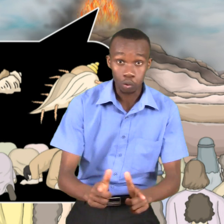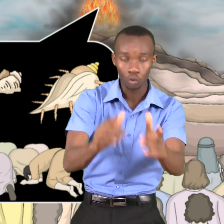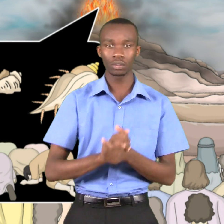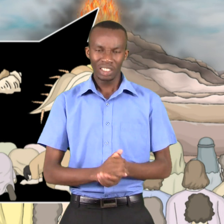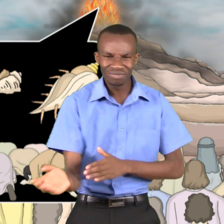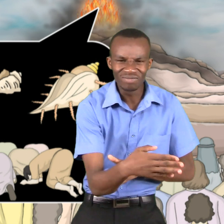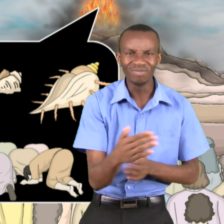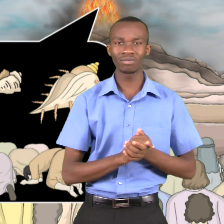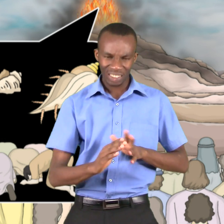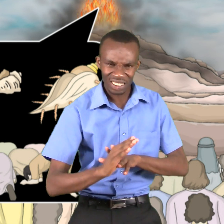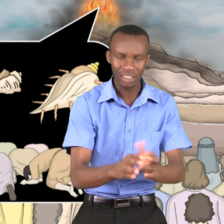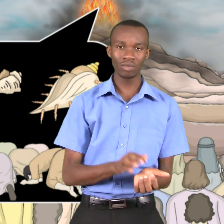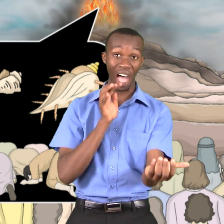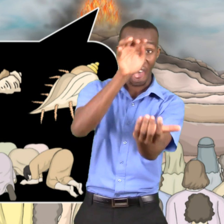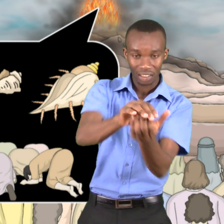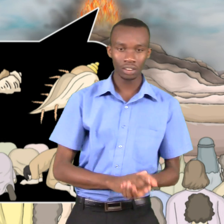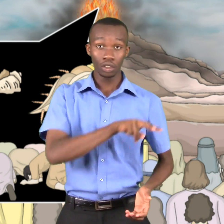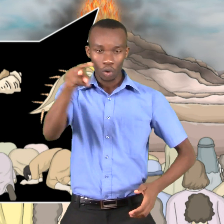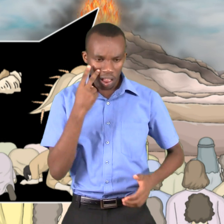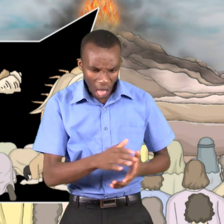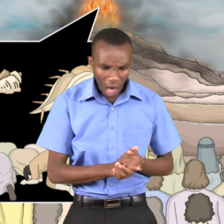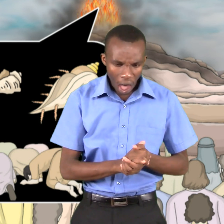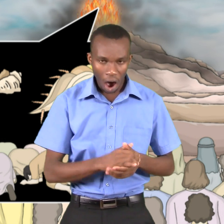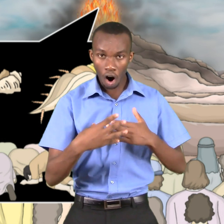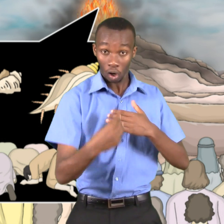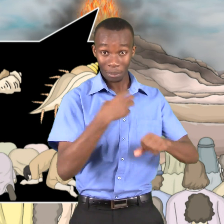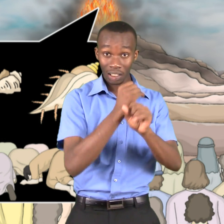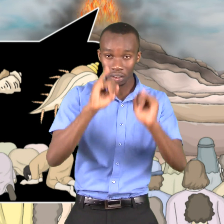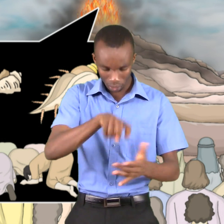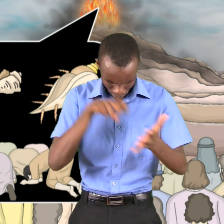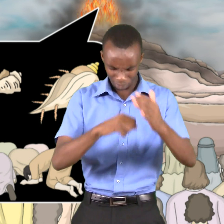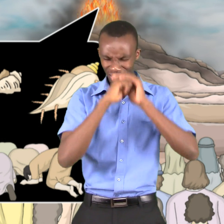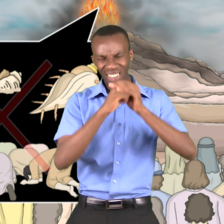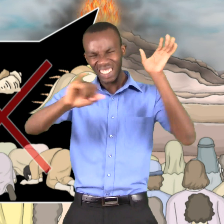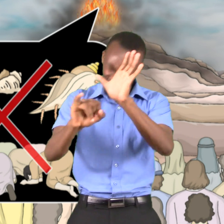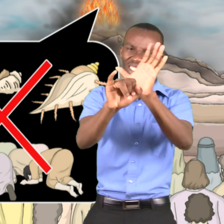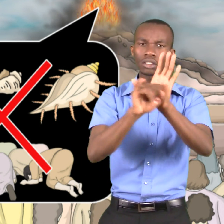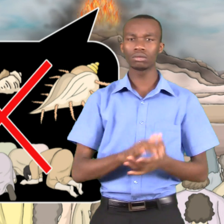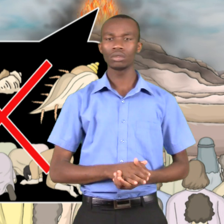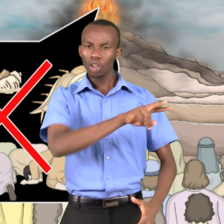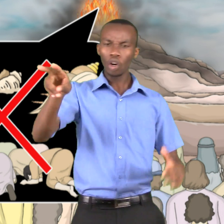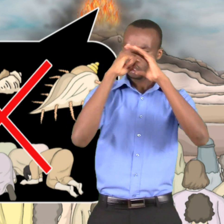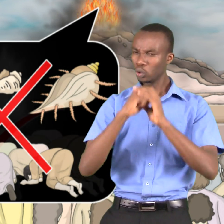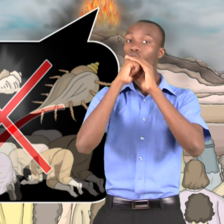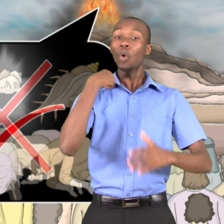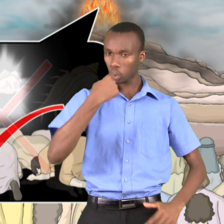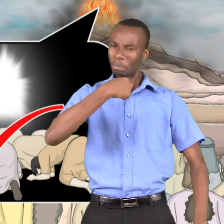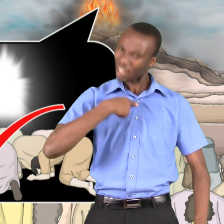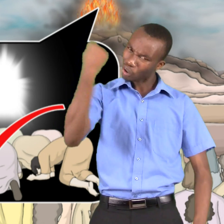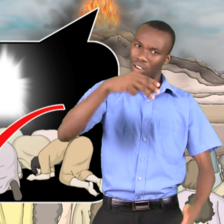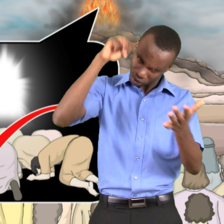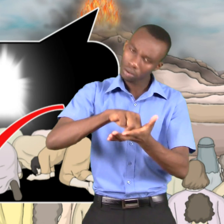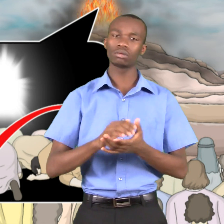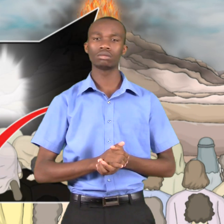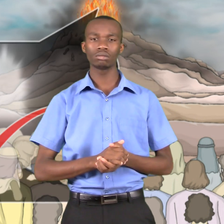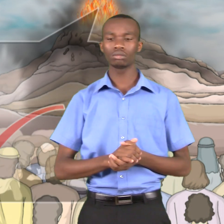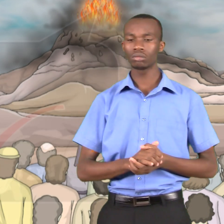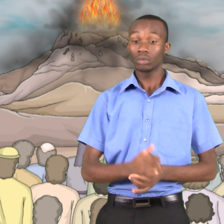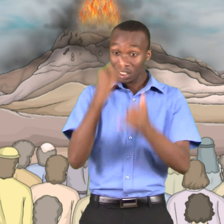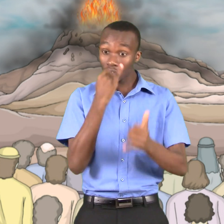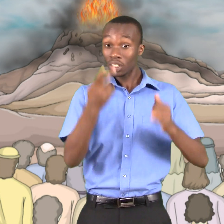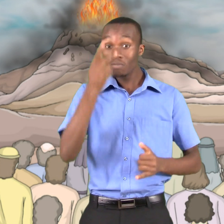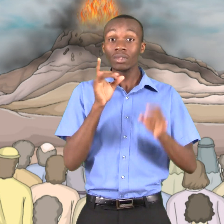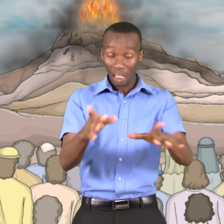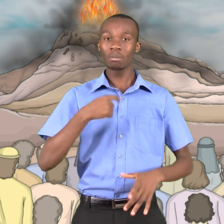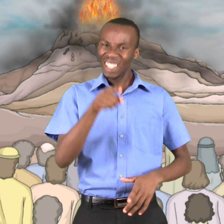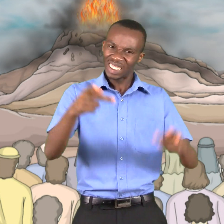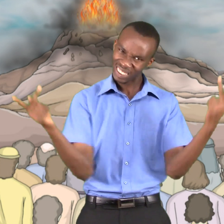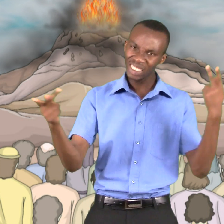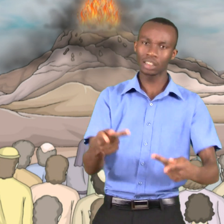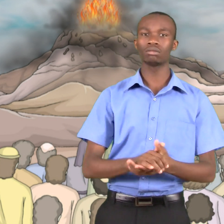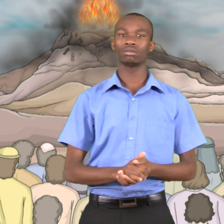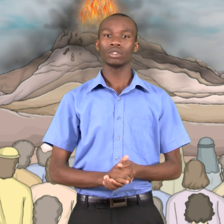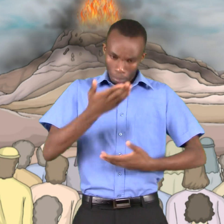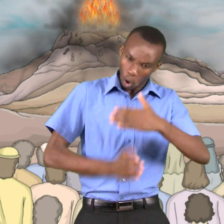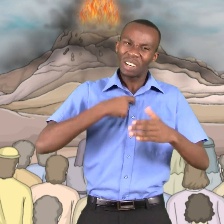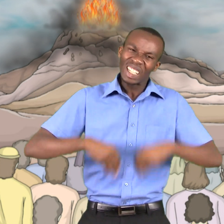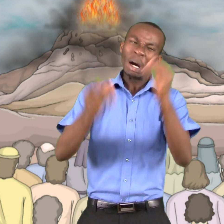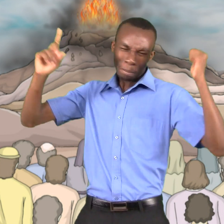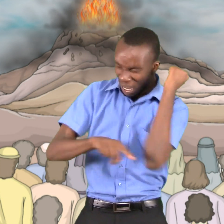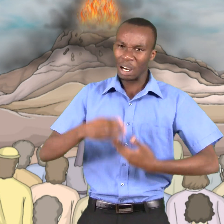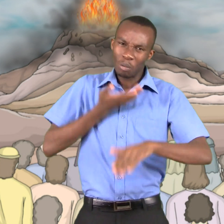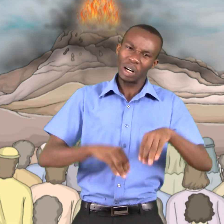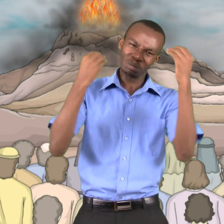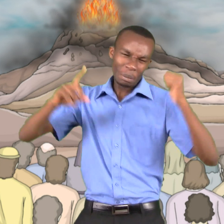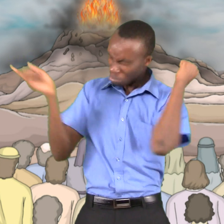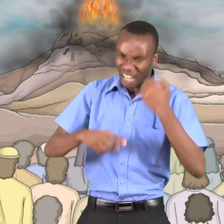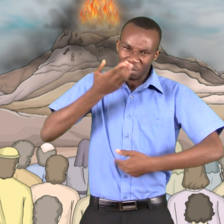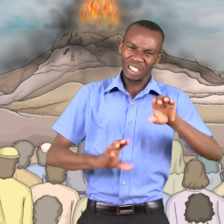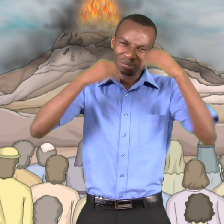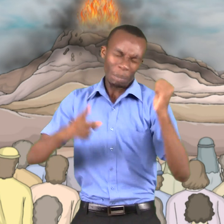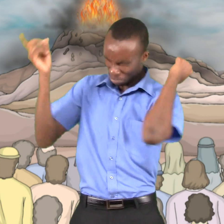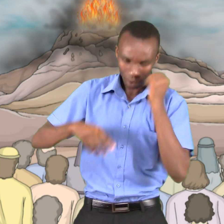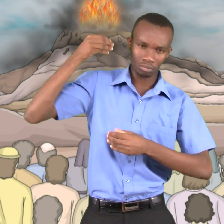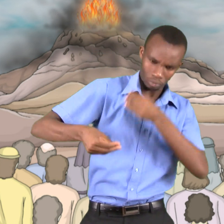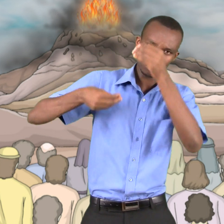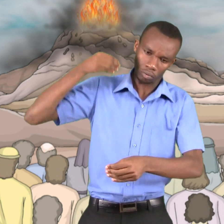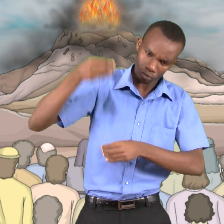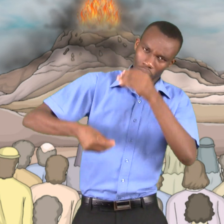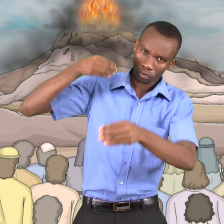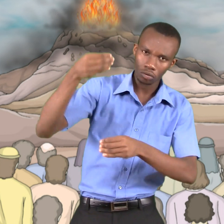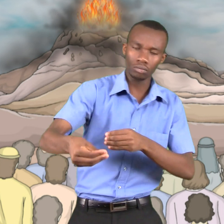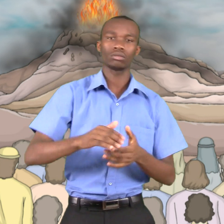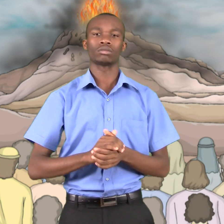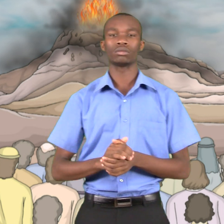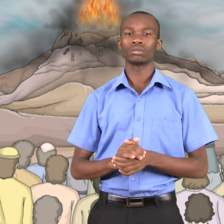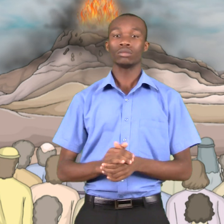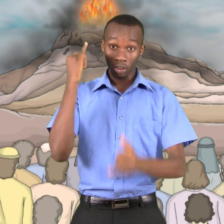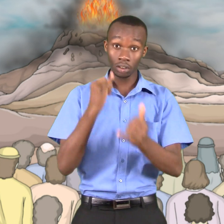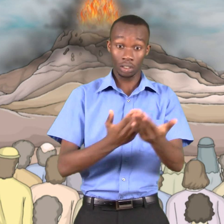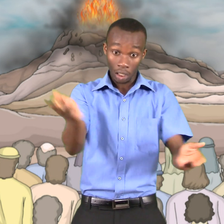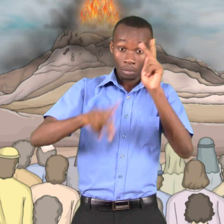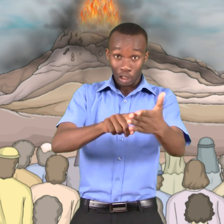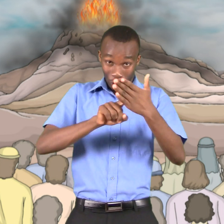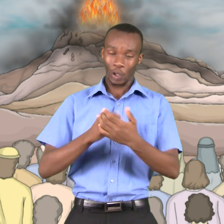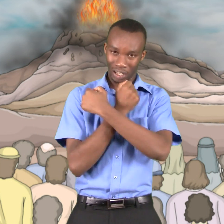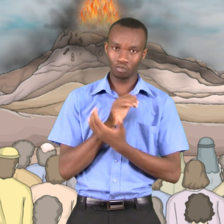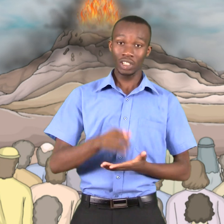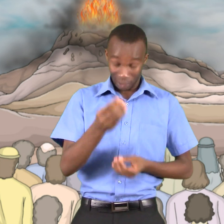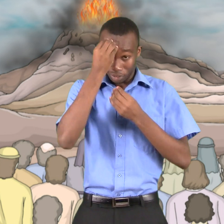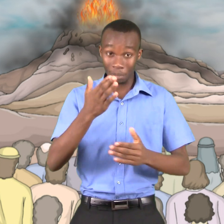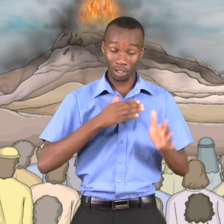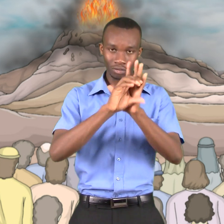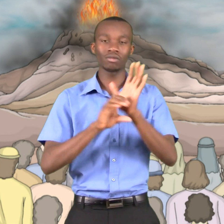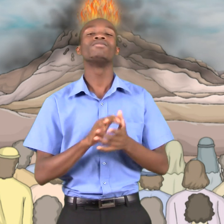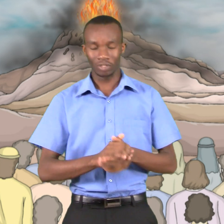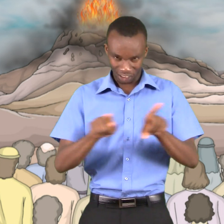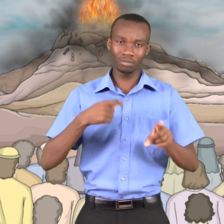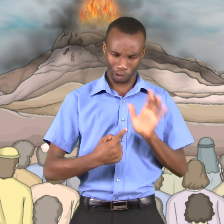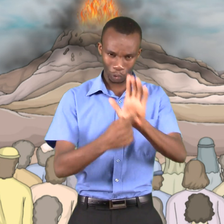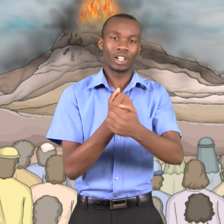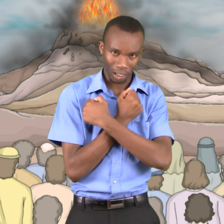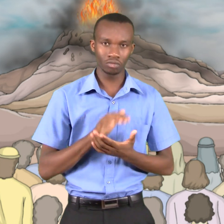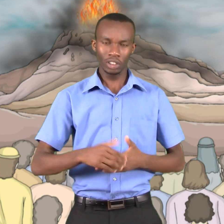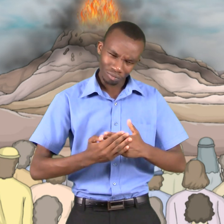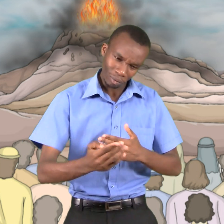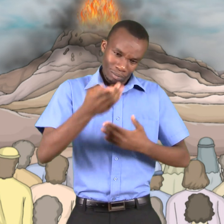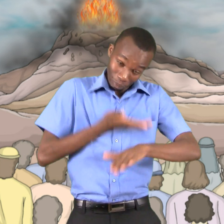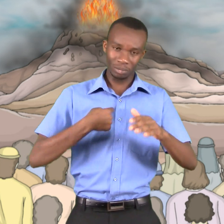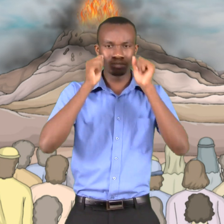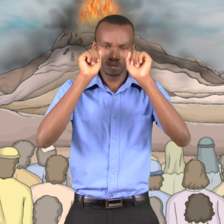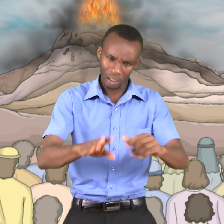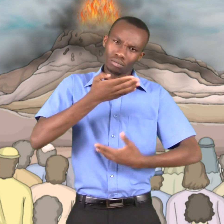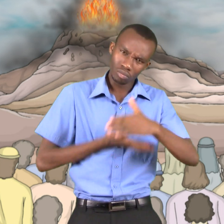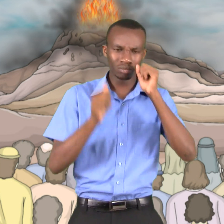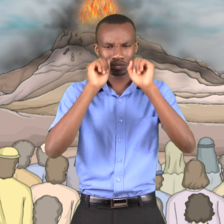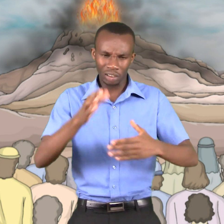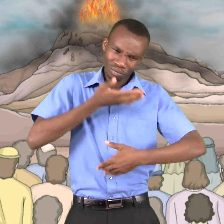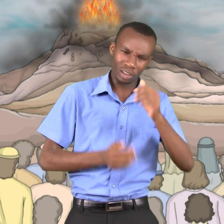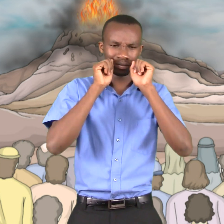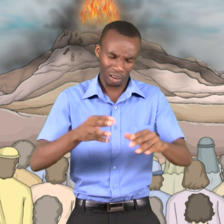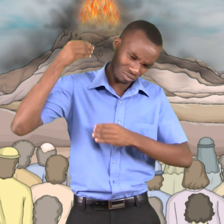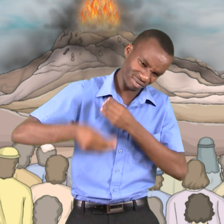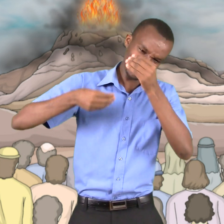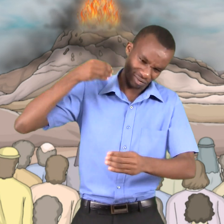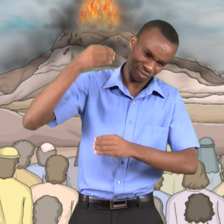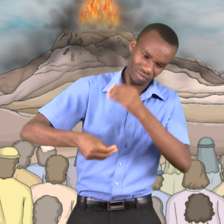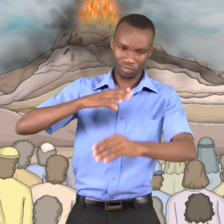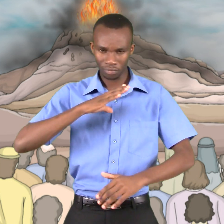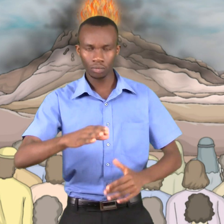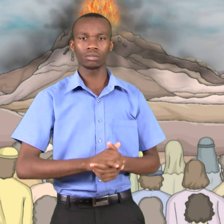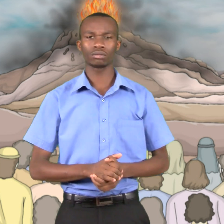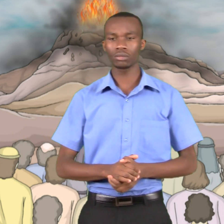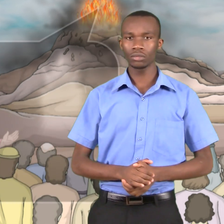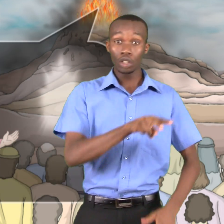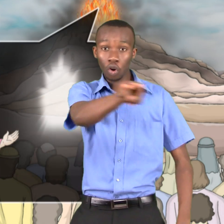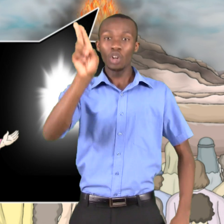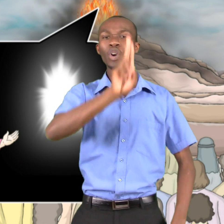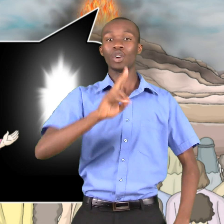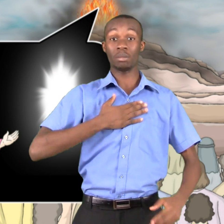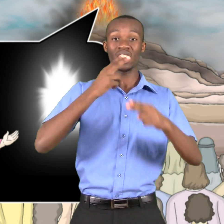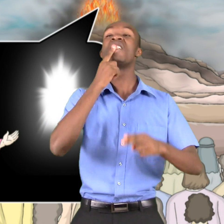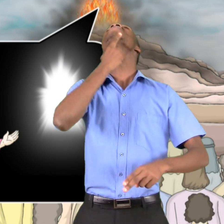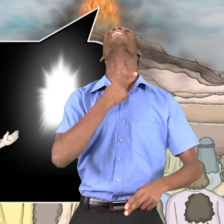for I, the LORD your God, am a jealous God, visiting the iniquity of the fathers on their children to the third and fourth generations of those who hate Me, but showing loving devotion to a thousand generations of those who love Me and keep My commandments.